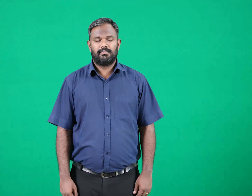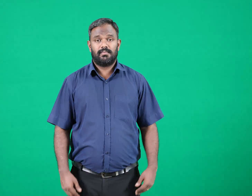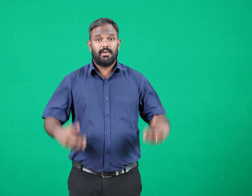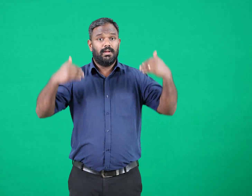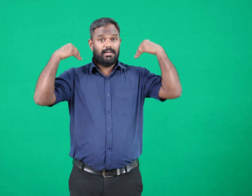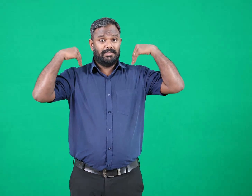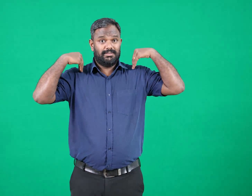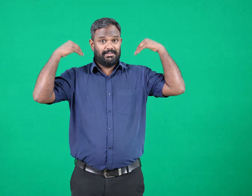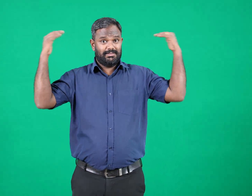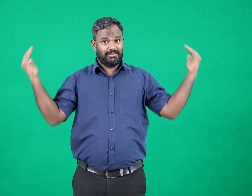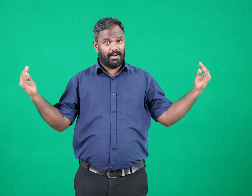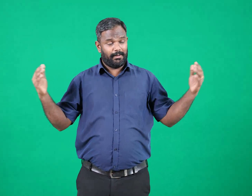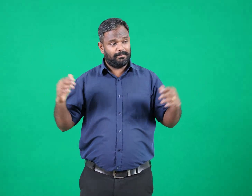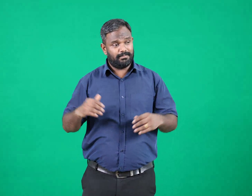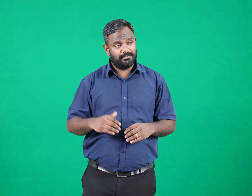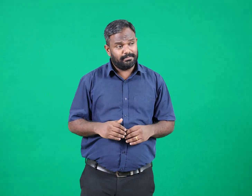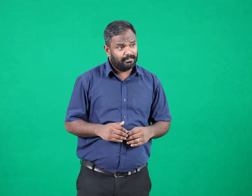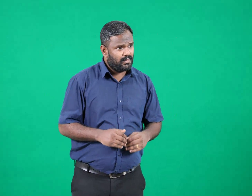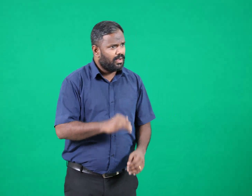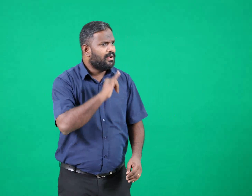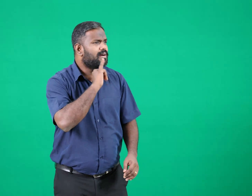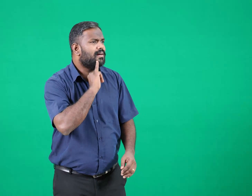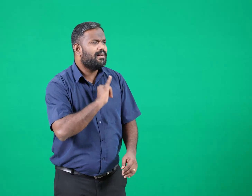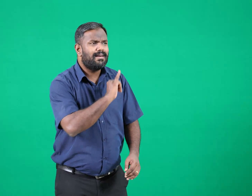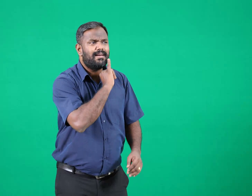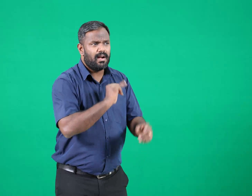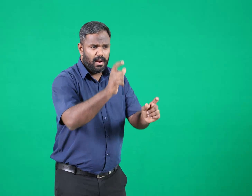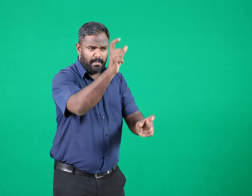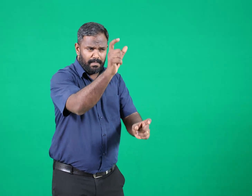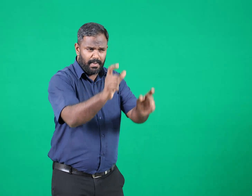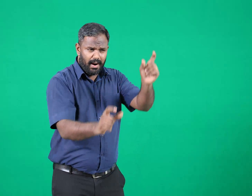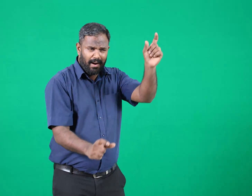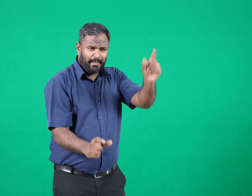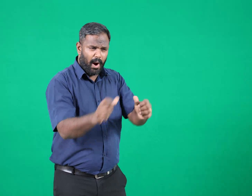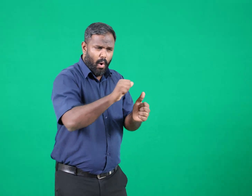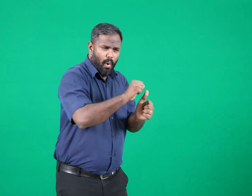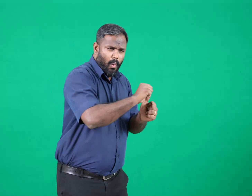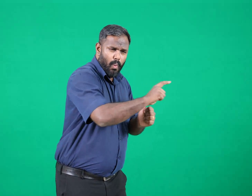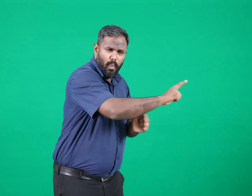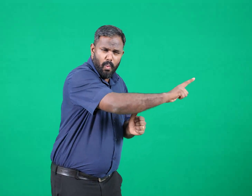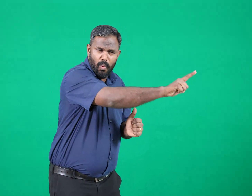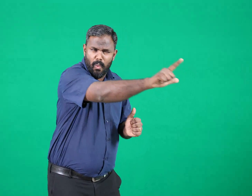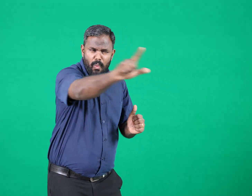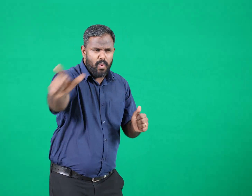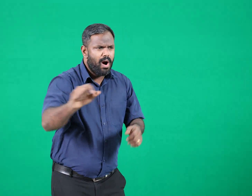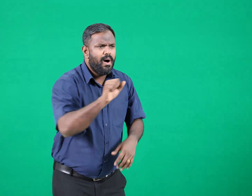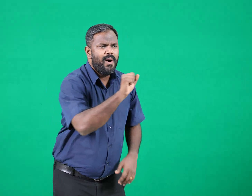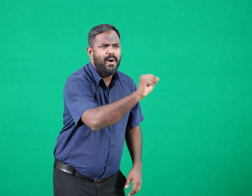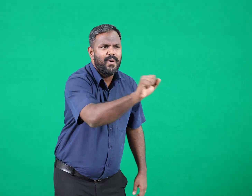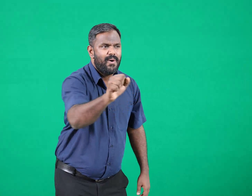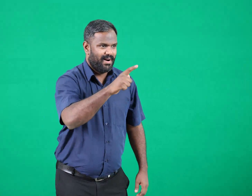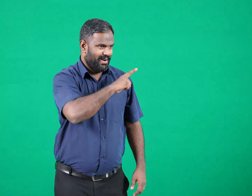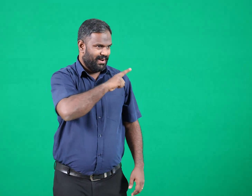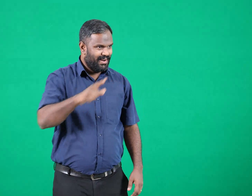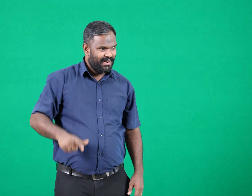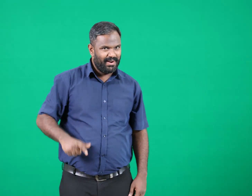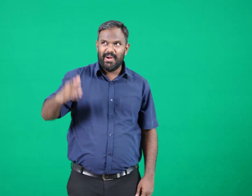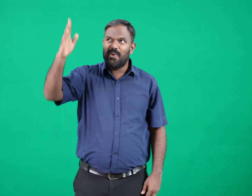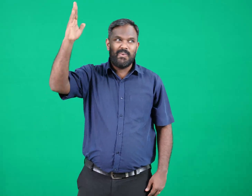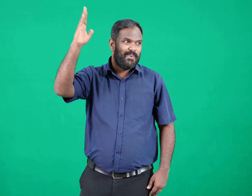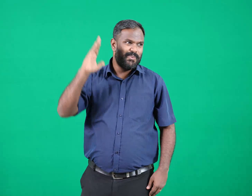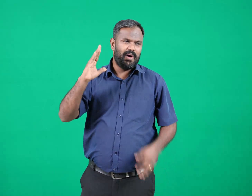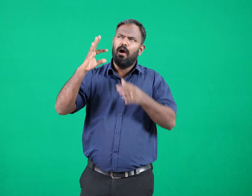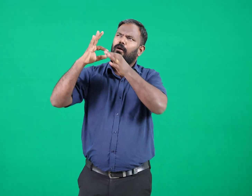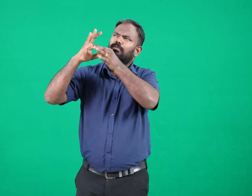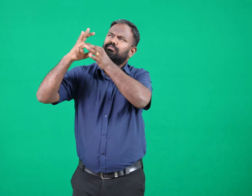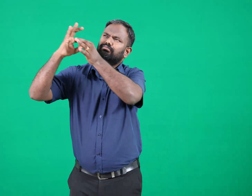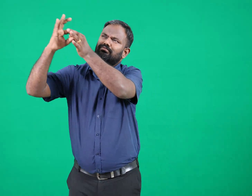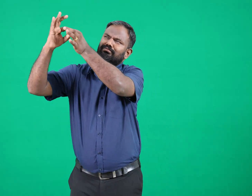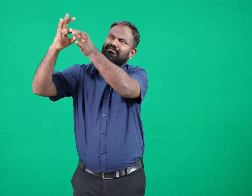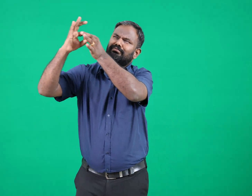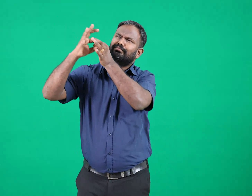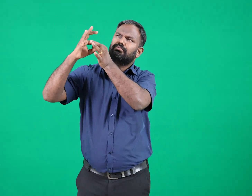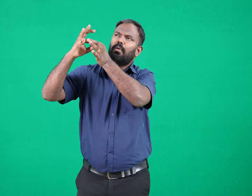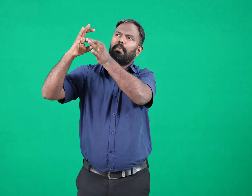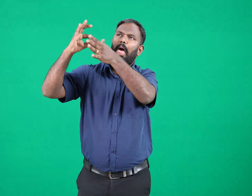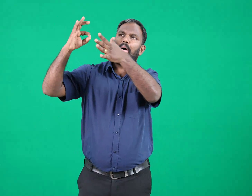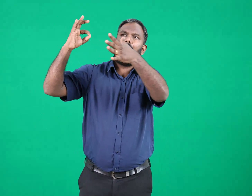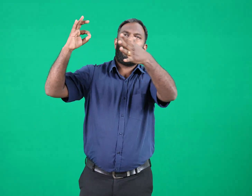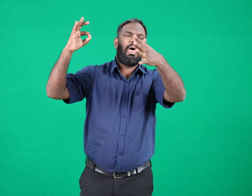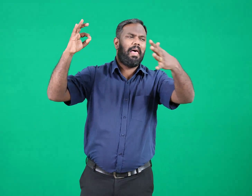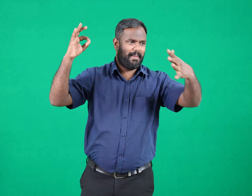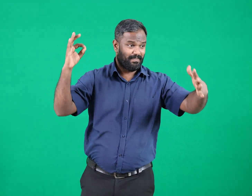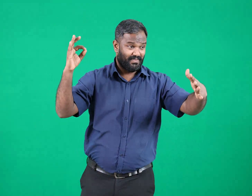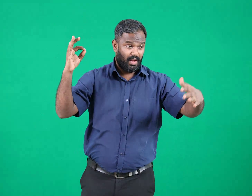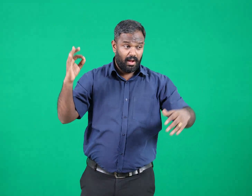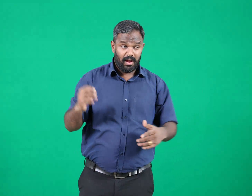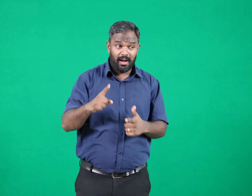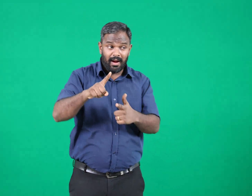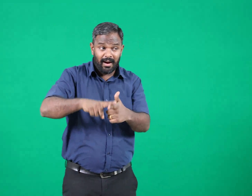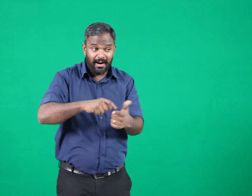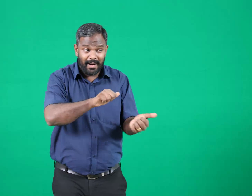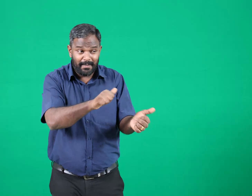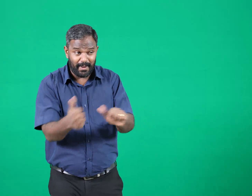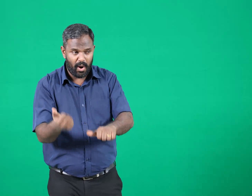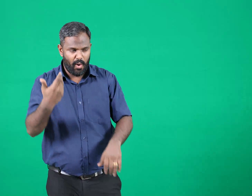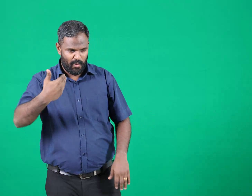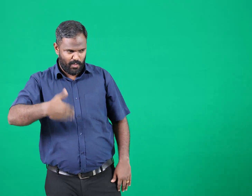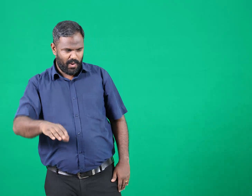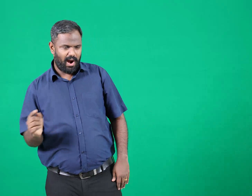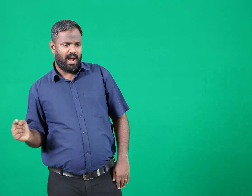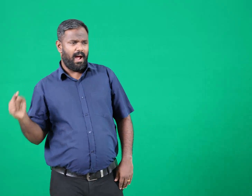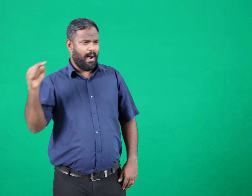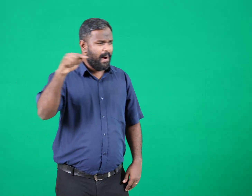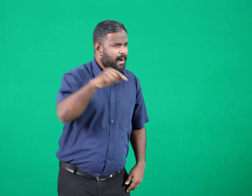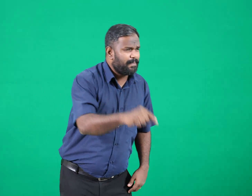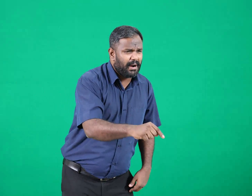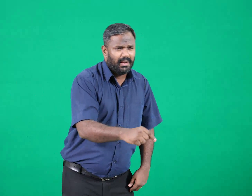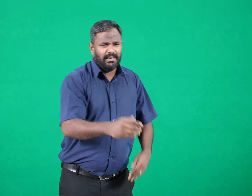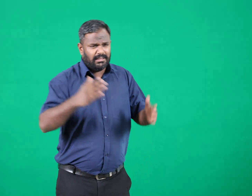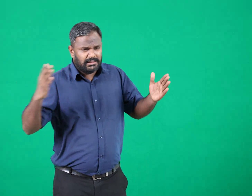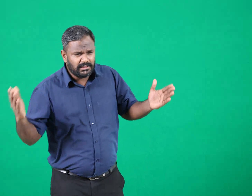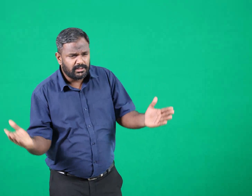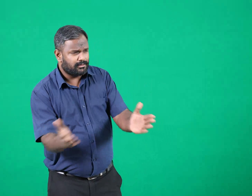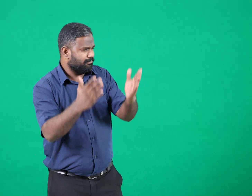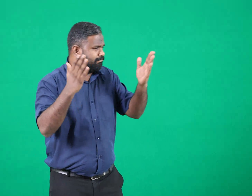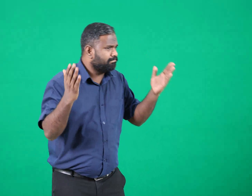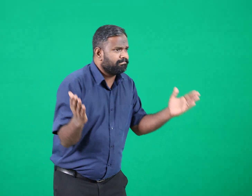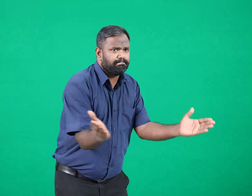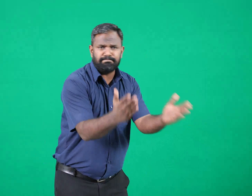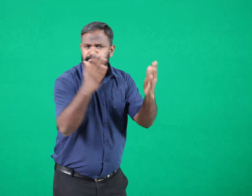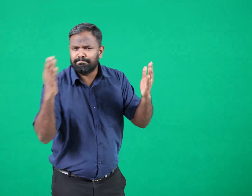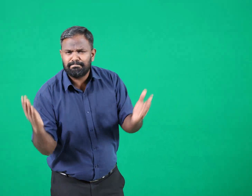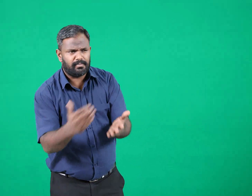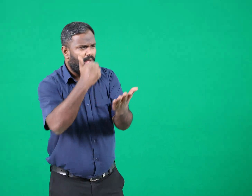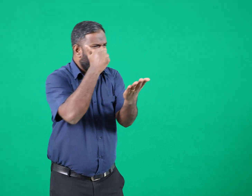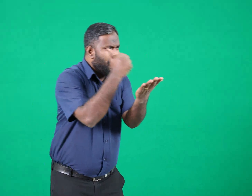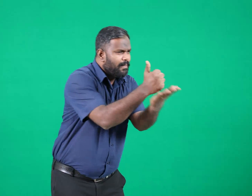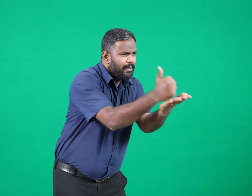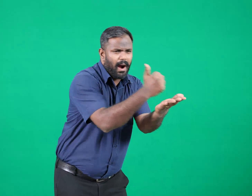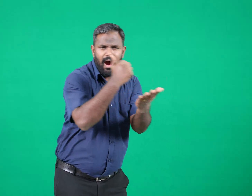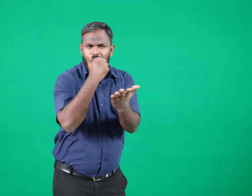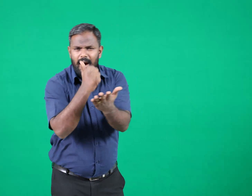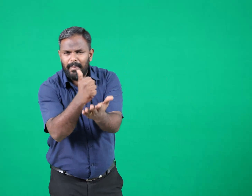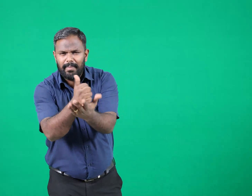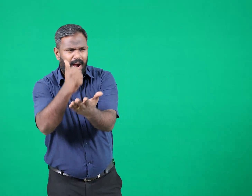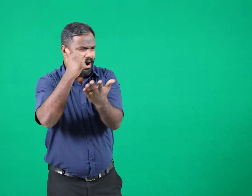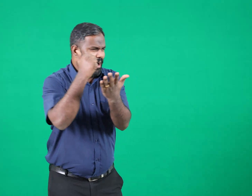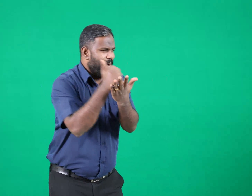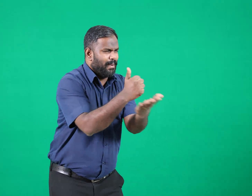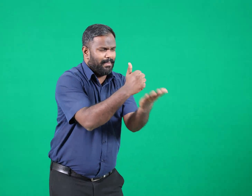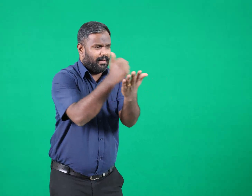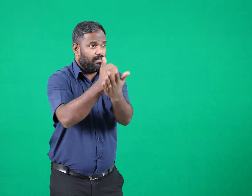Many of the sons of Israel he will turn back to the Lord their God.